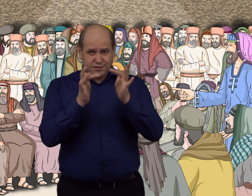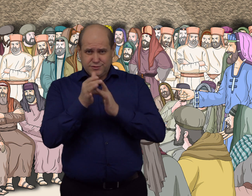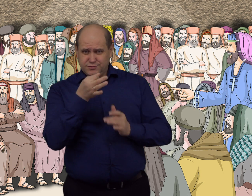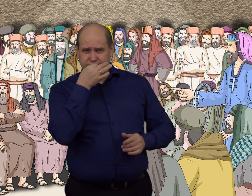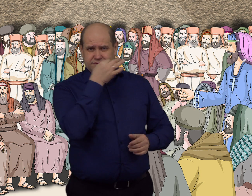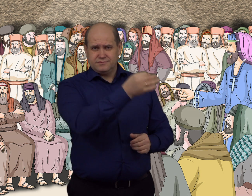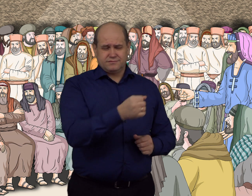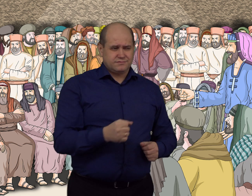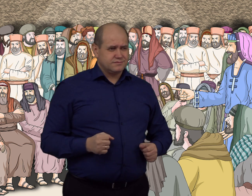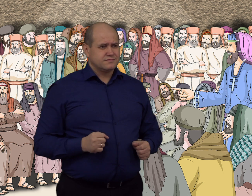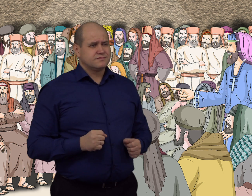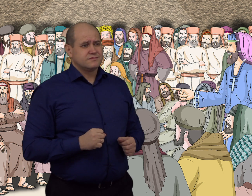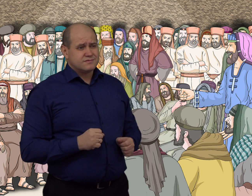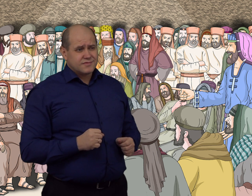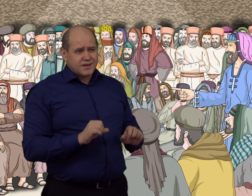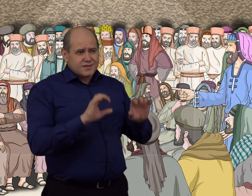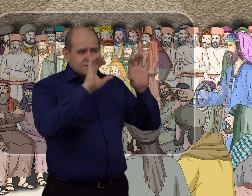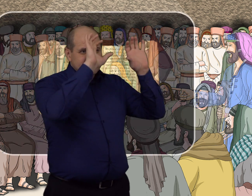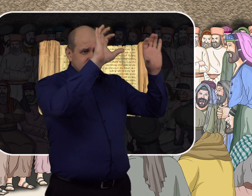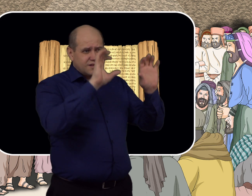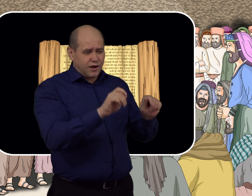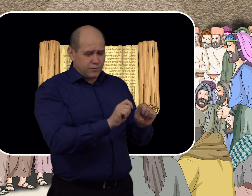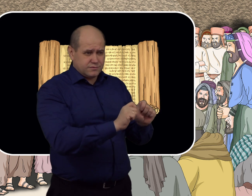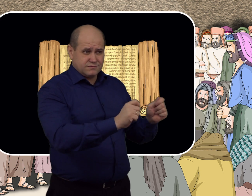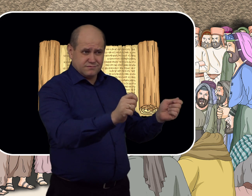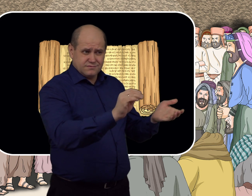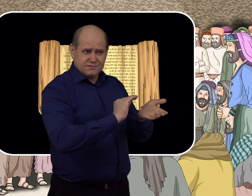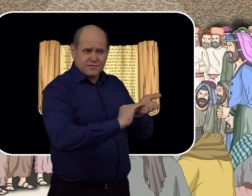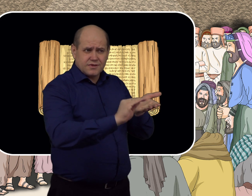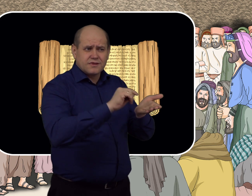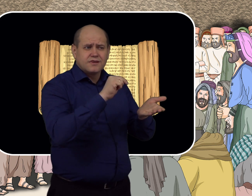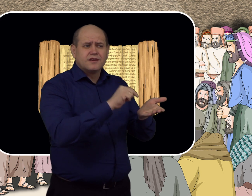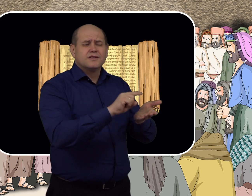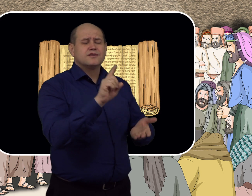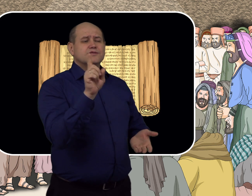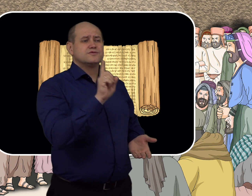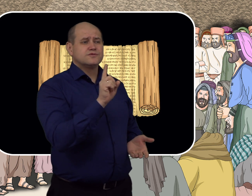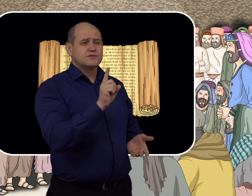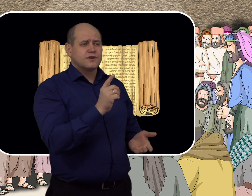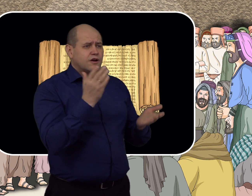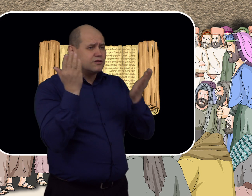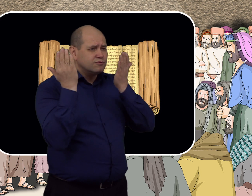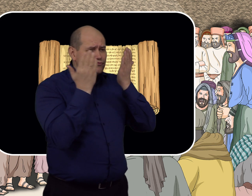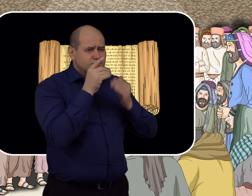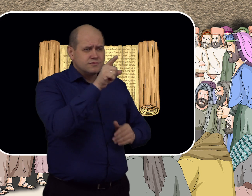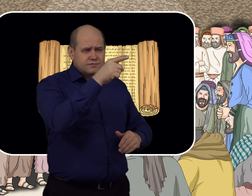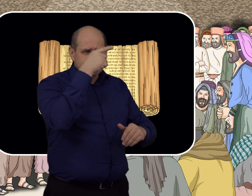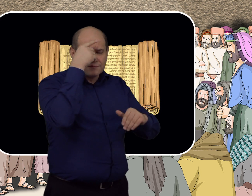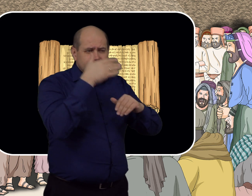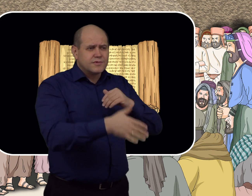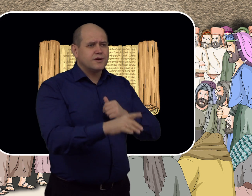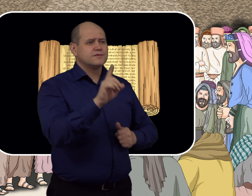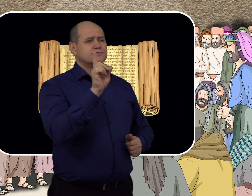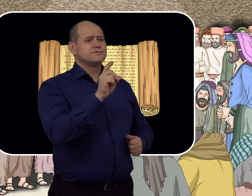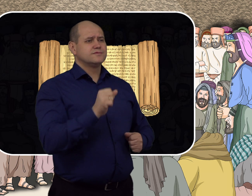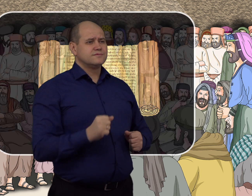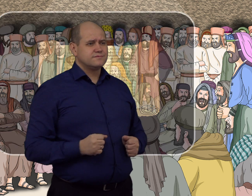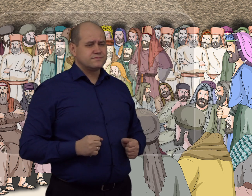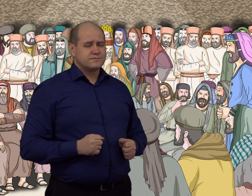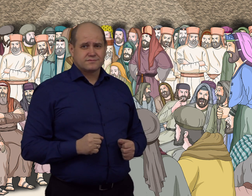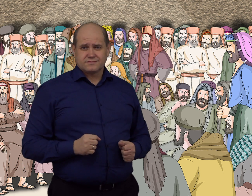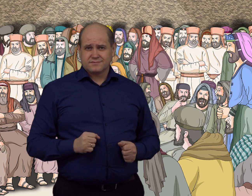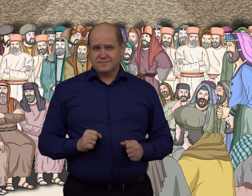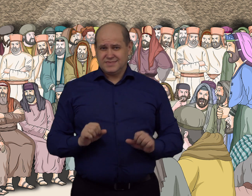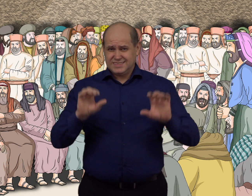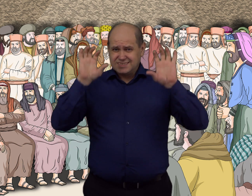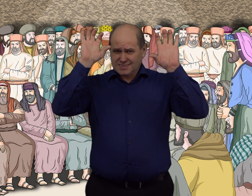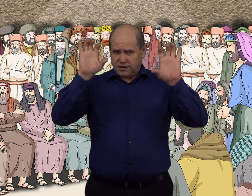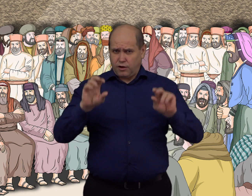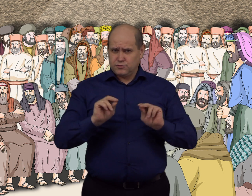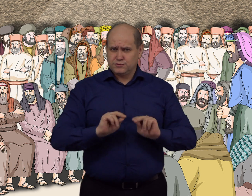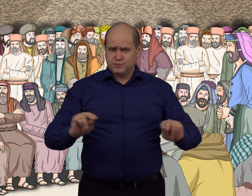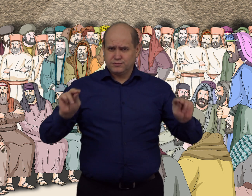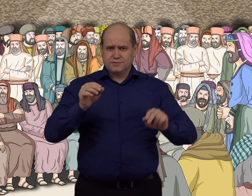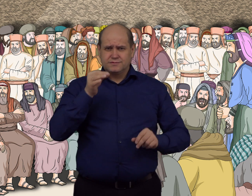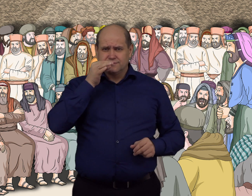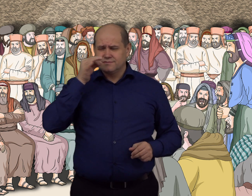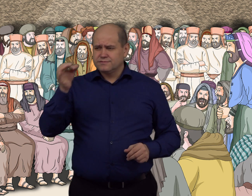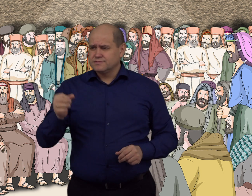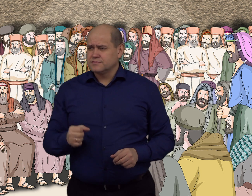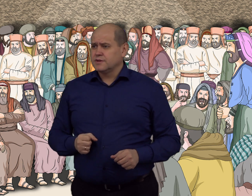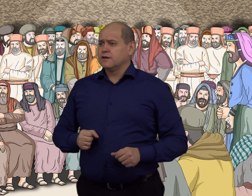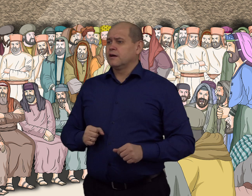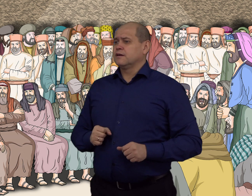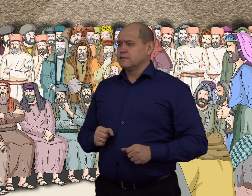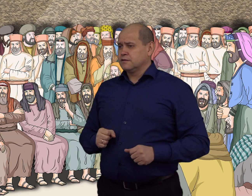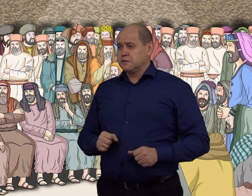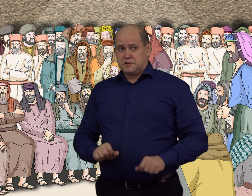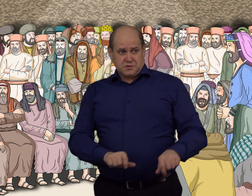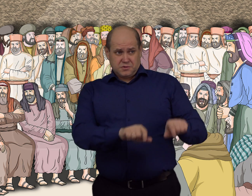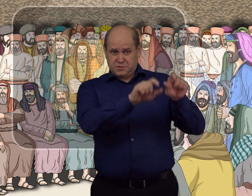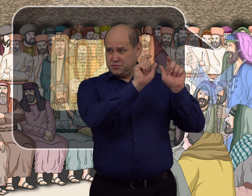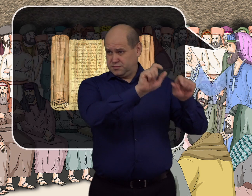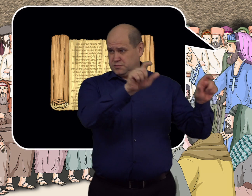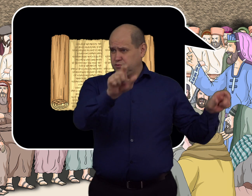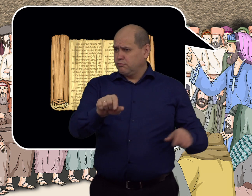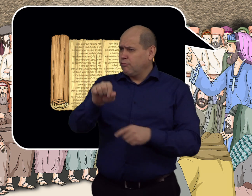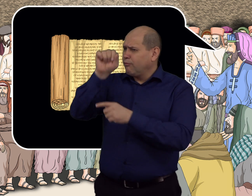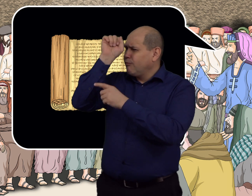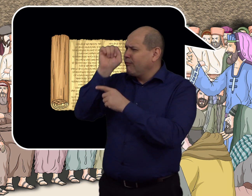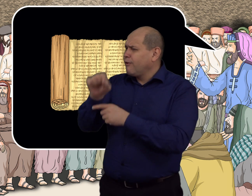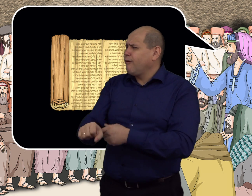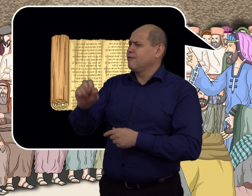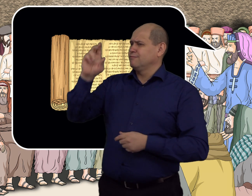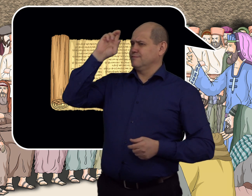“What is written in the Law?” Jesus replied. “How do you read it?”